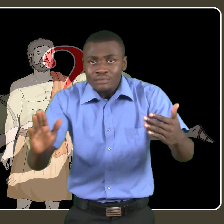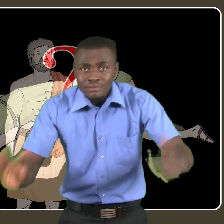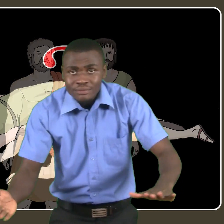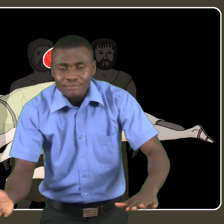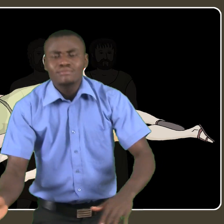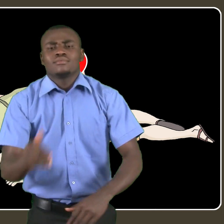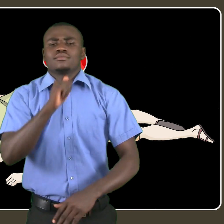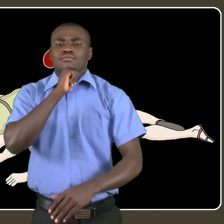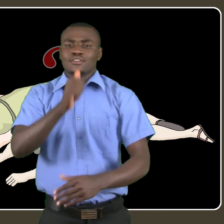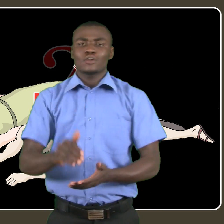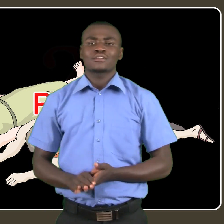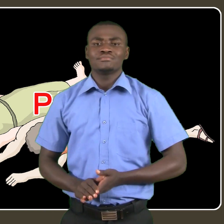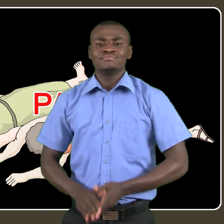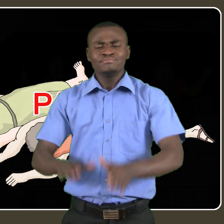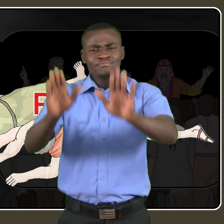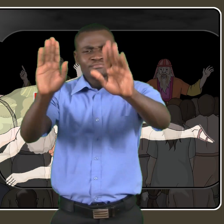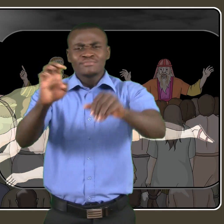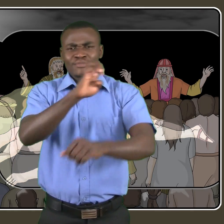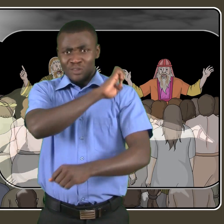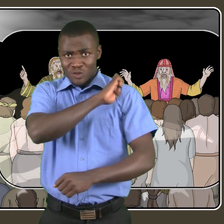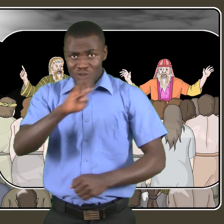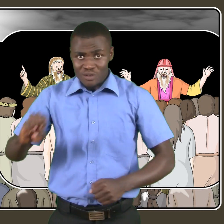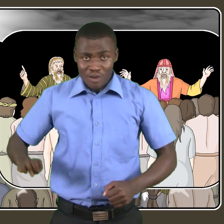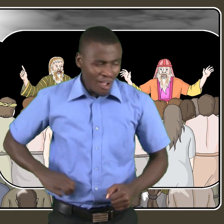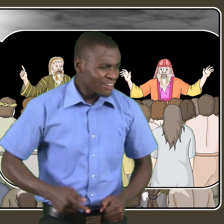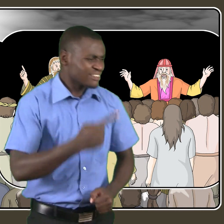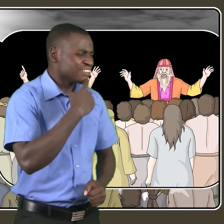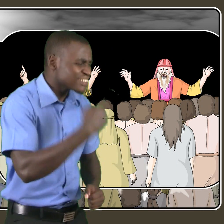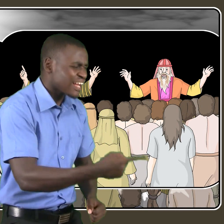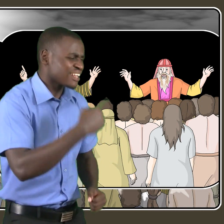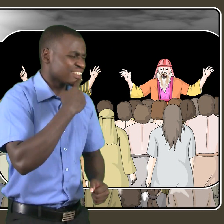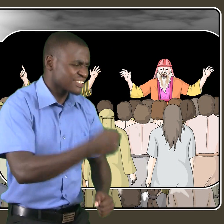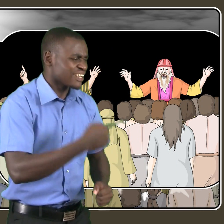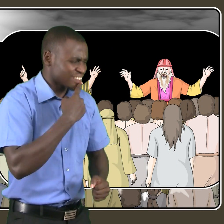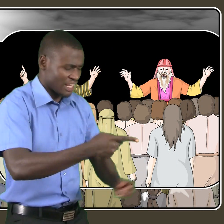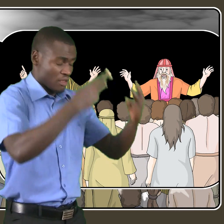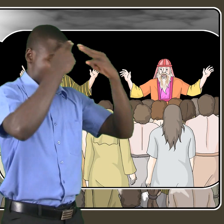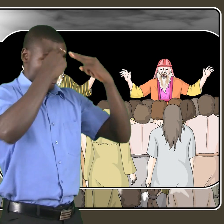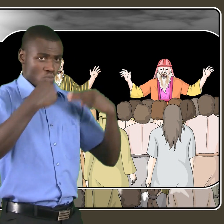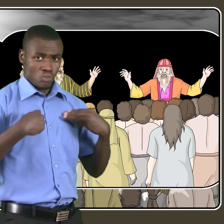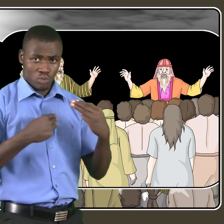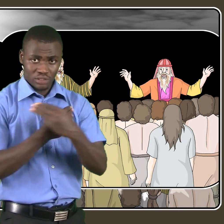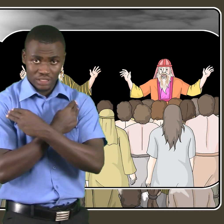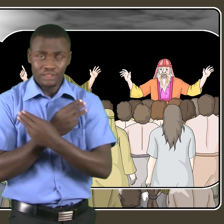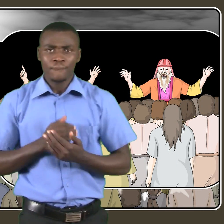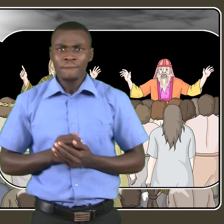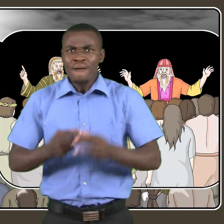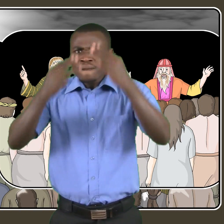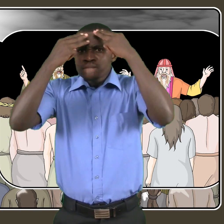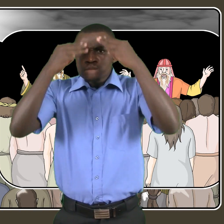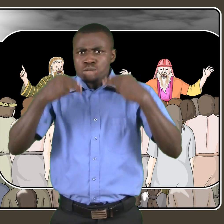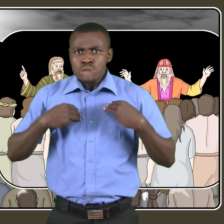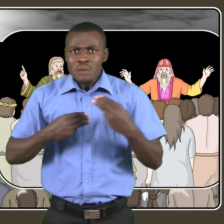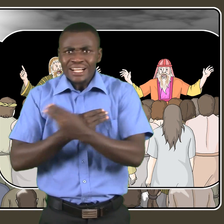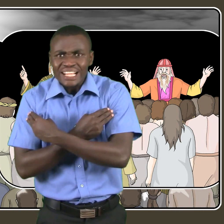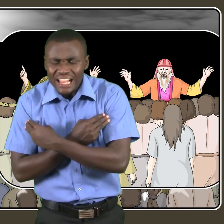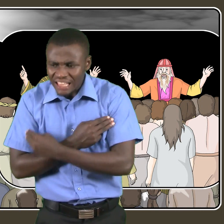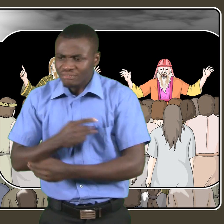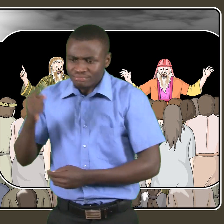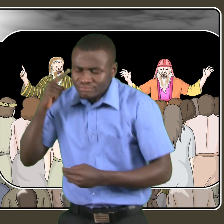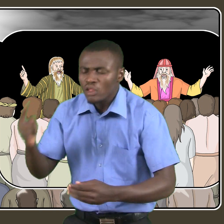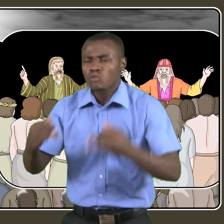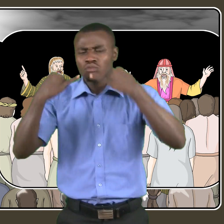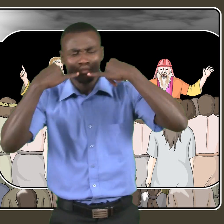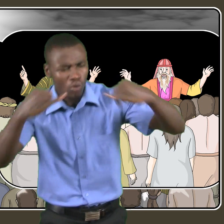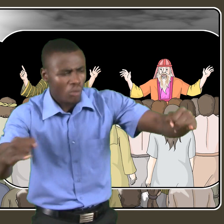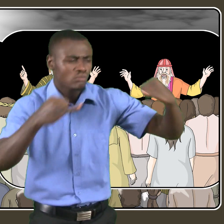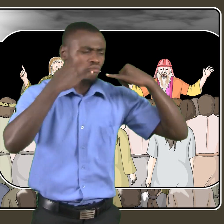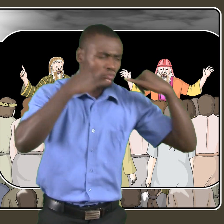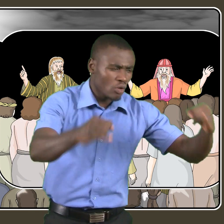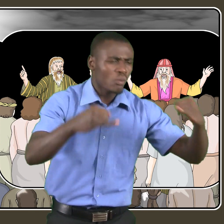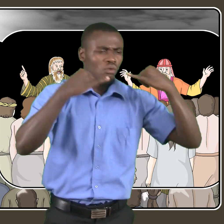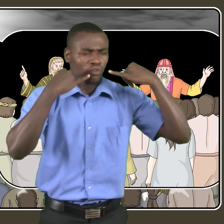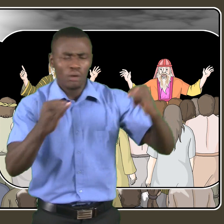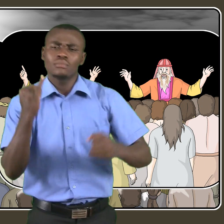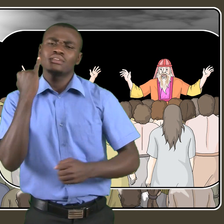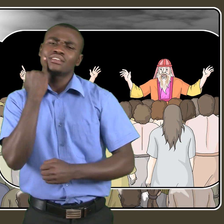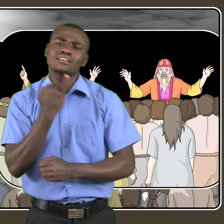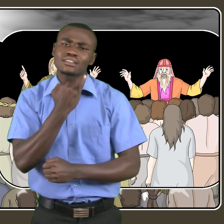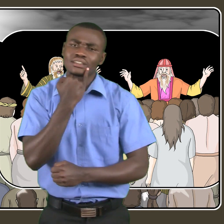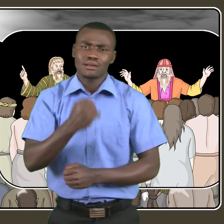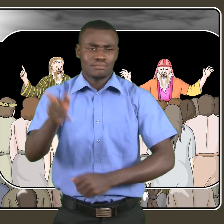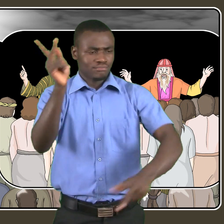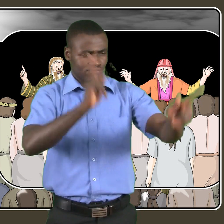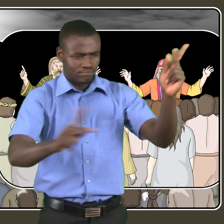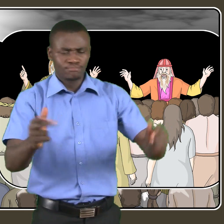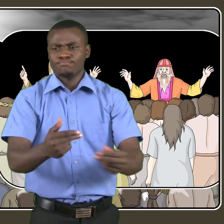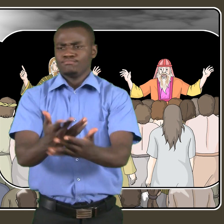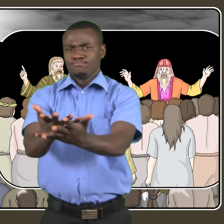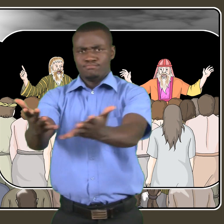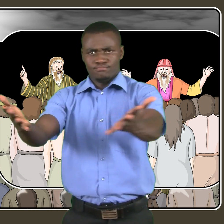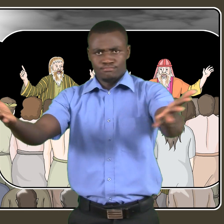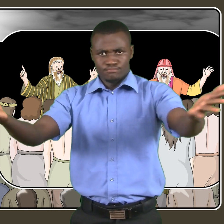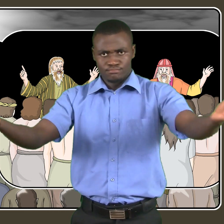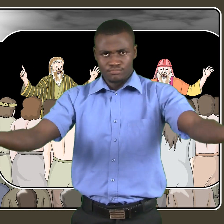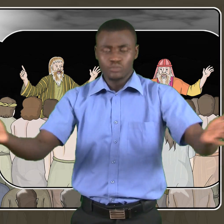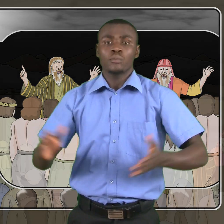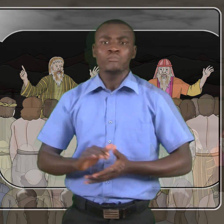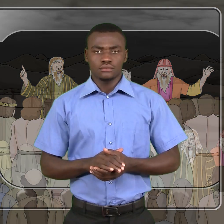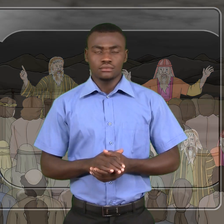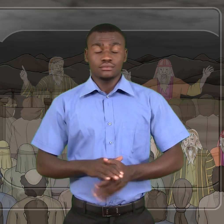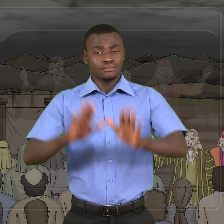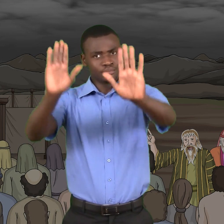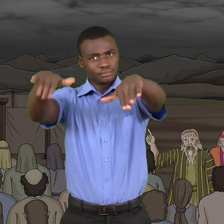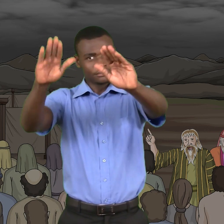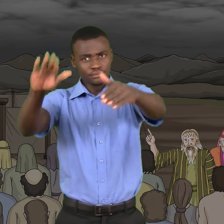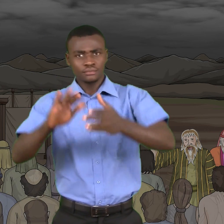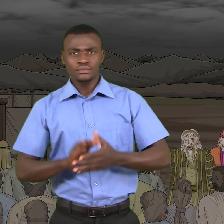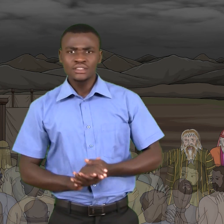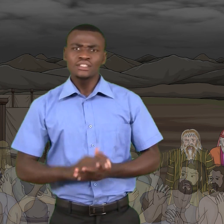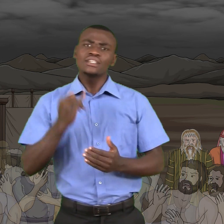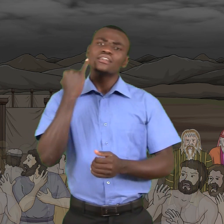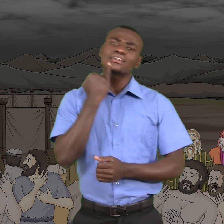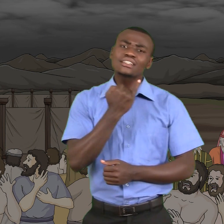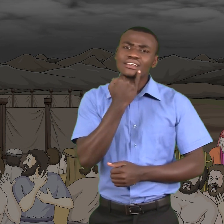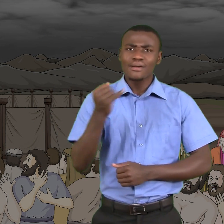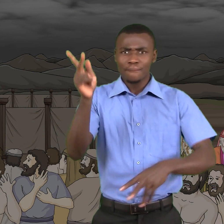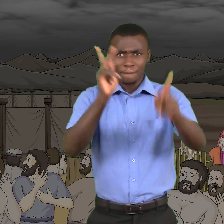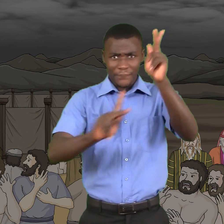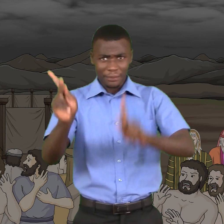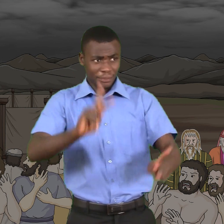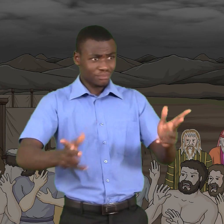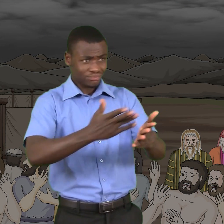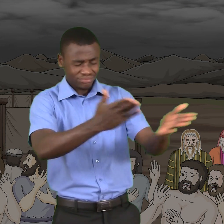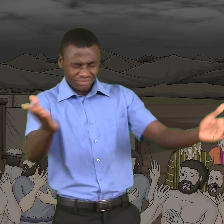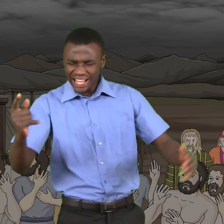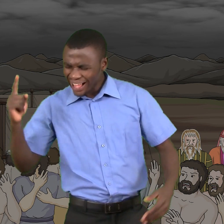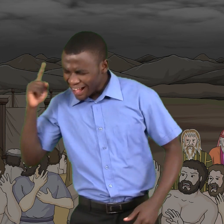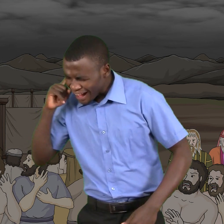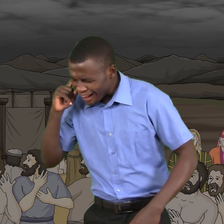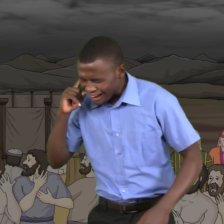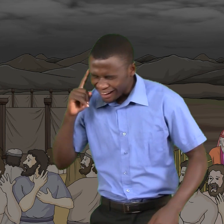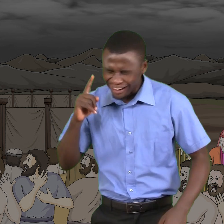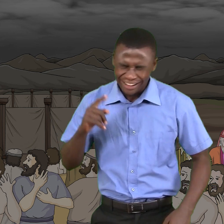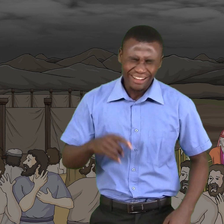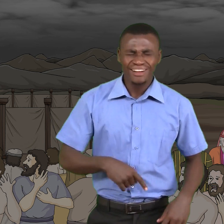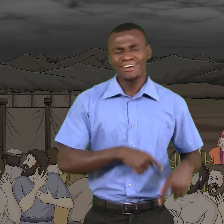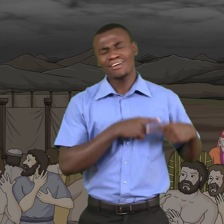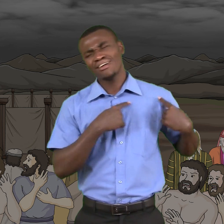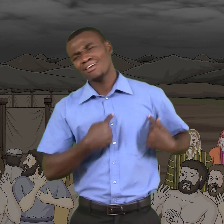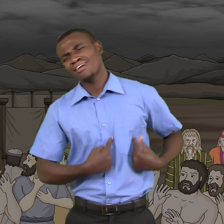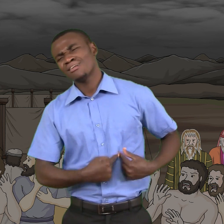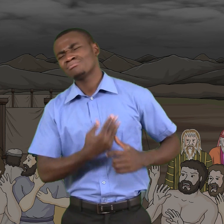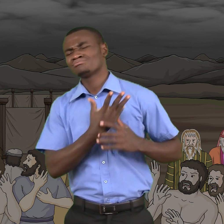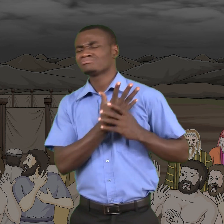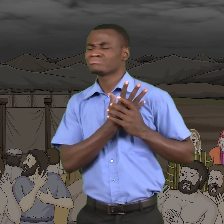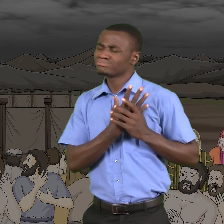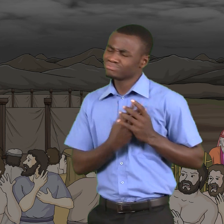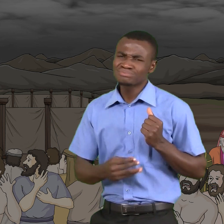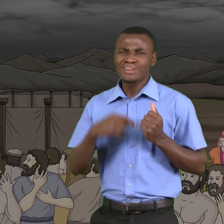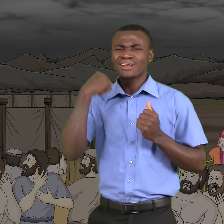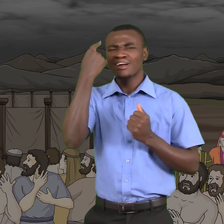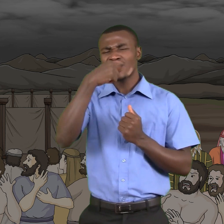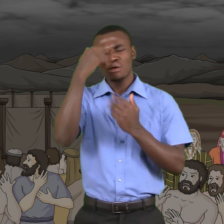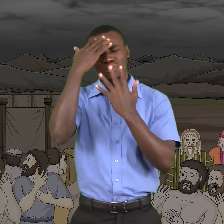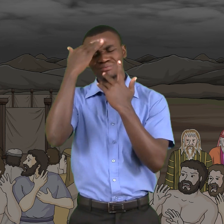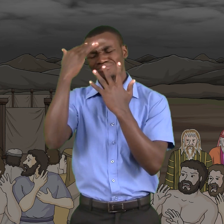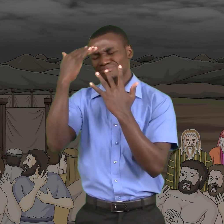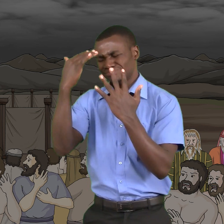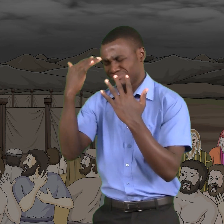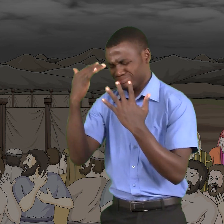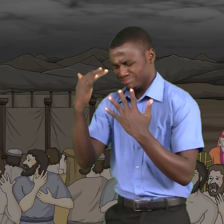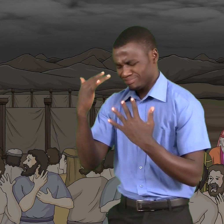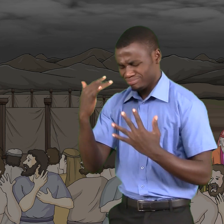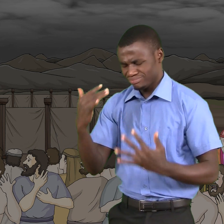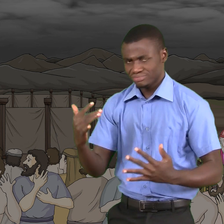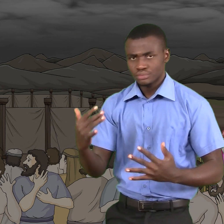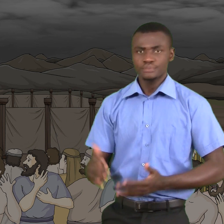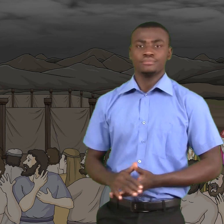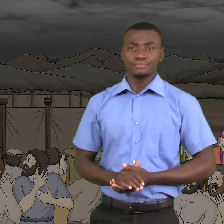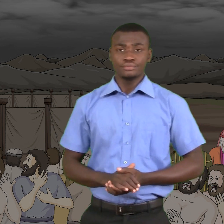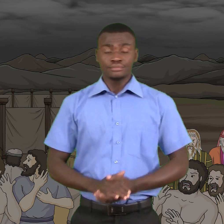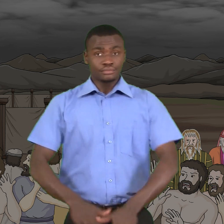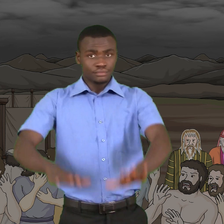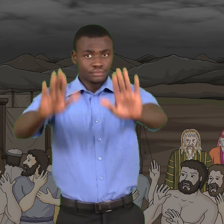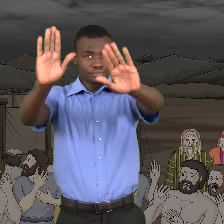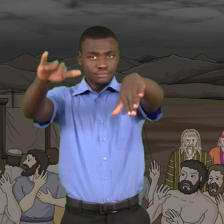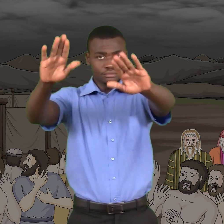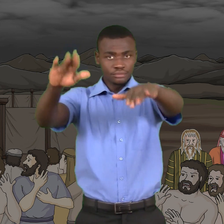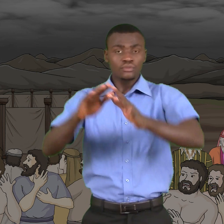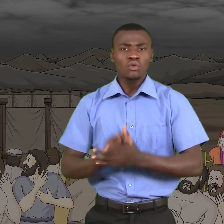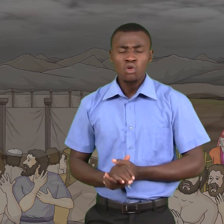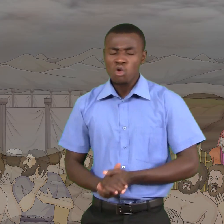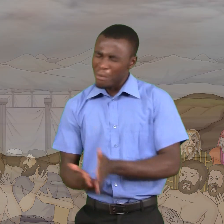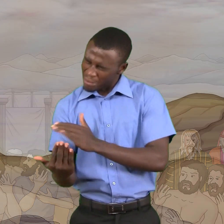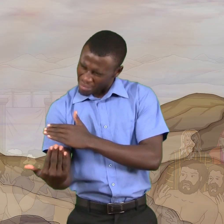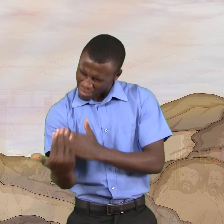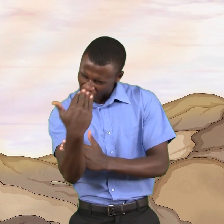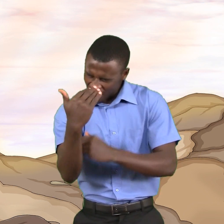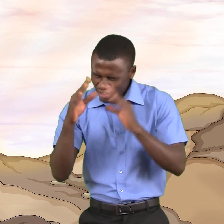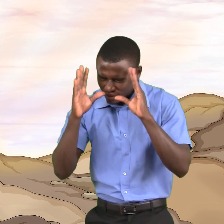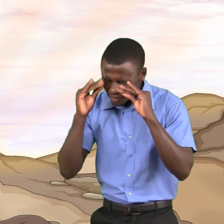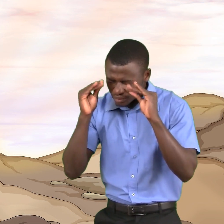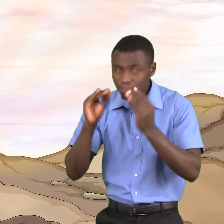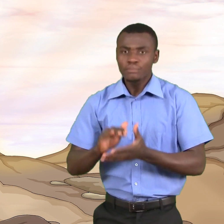And when Moses relayed these words to all the Israelites, the people mourned bitterly.